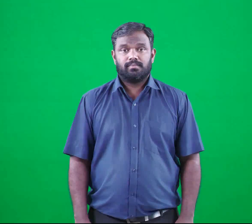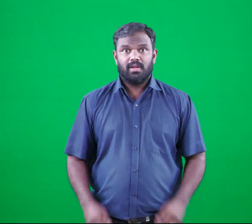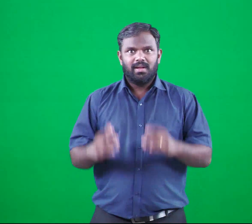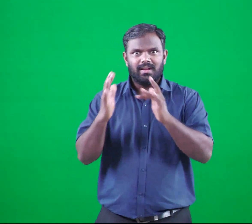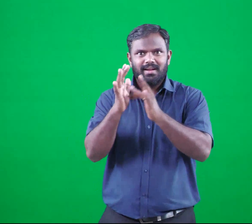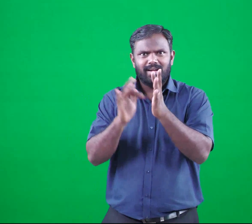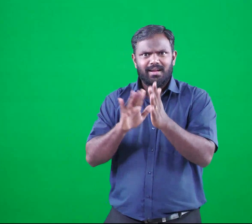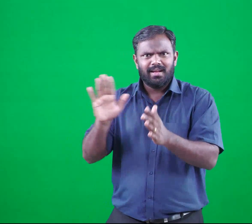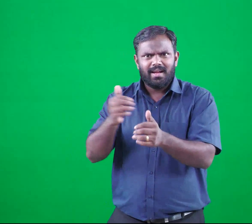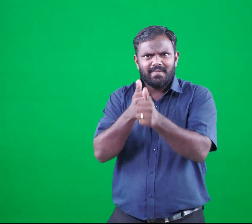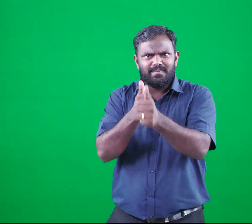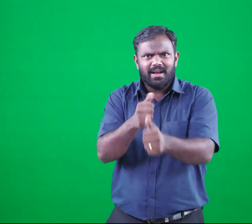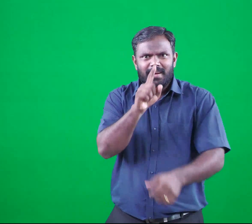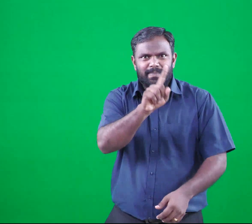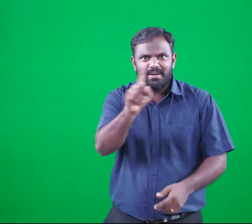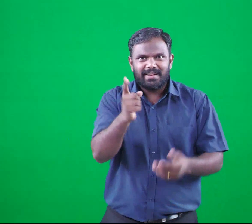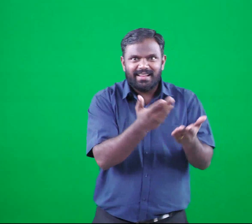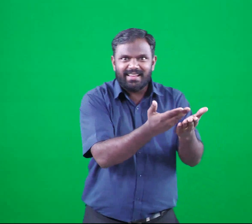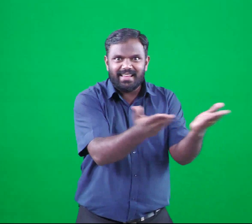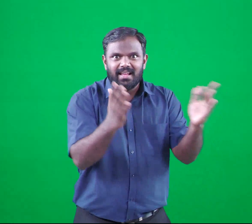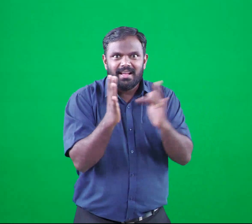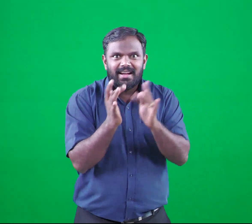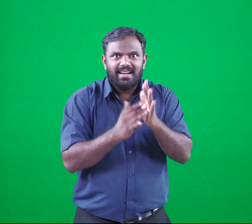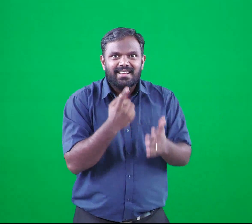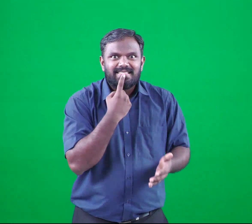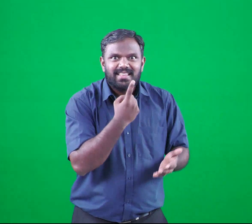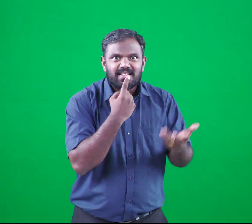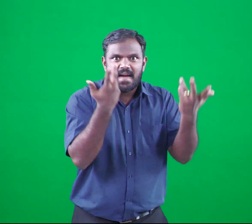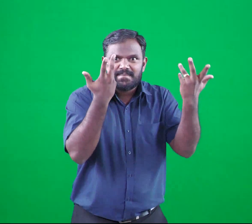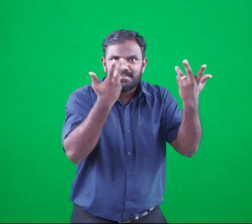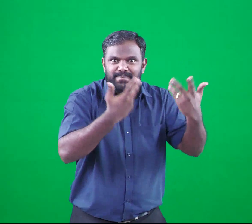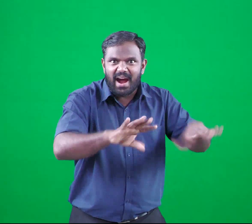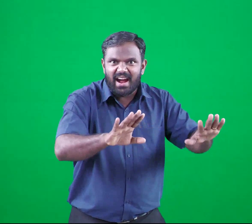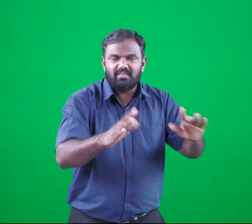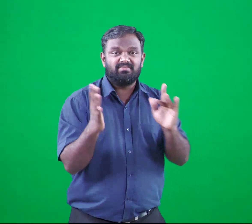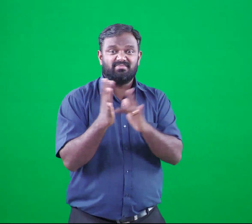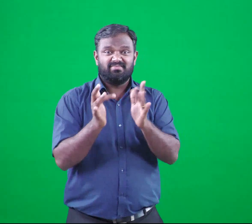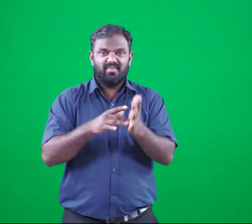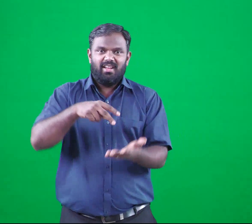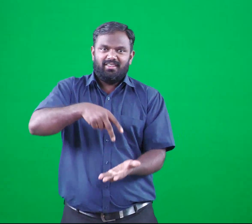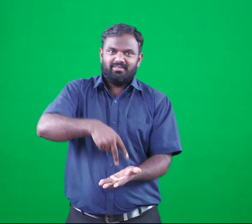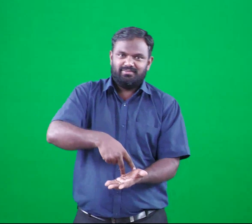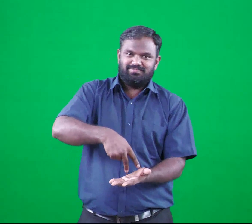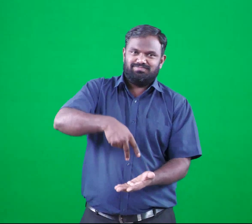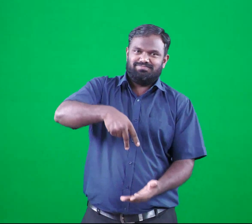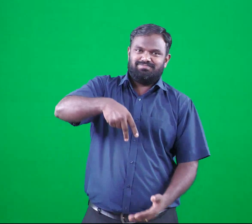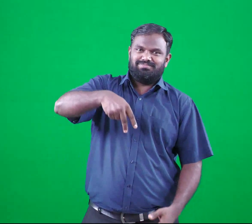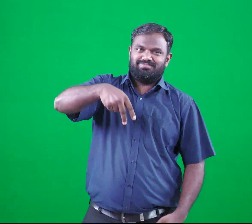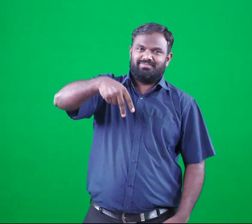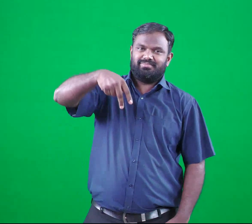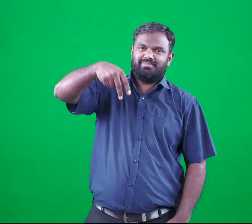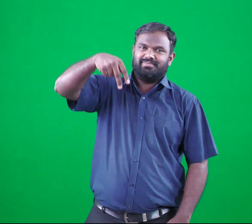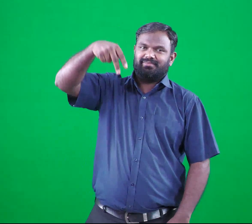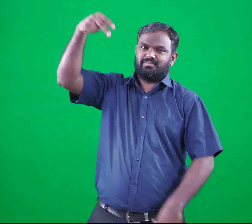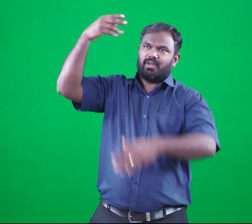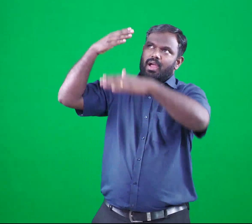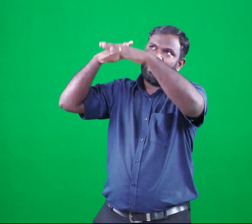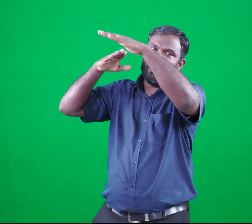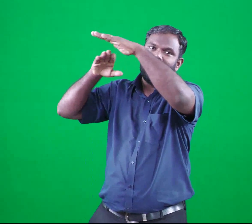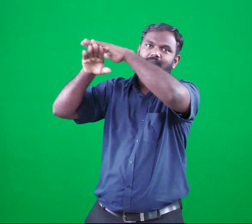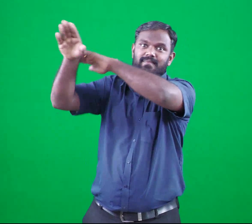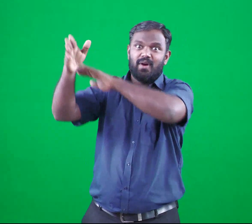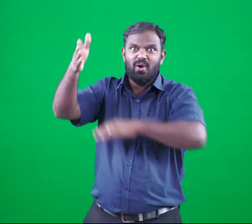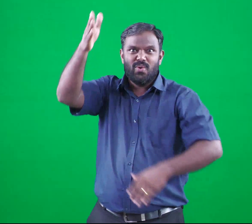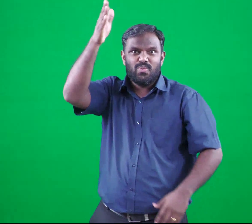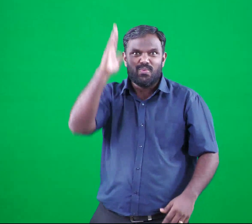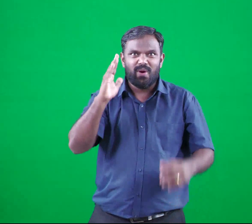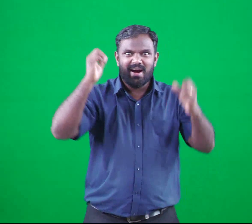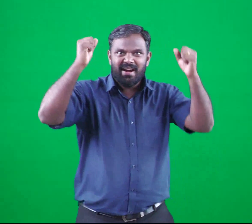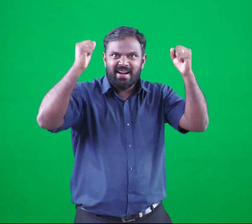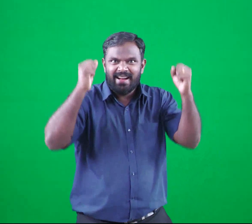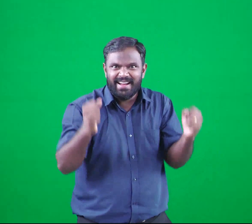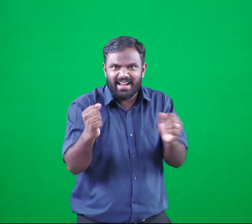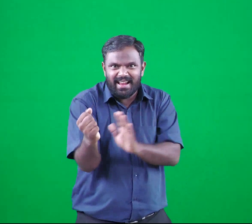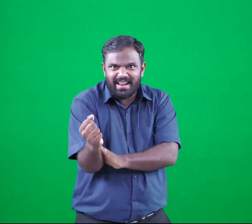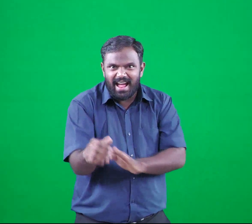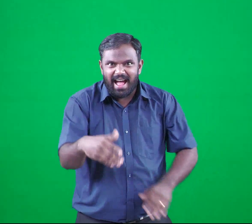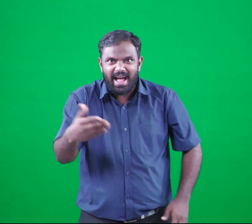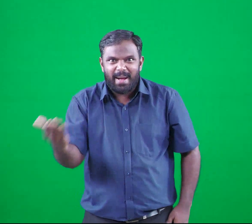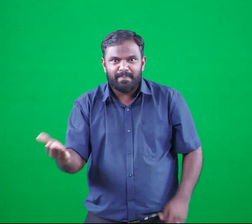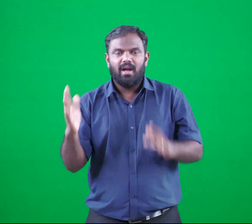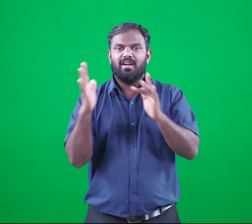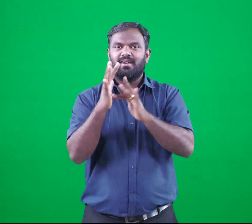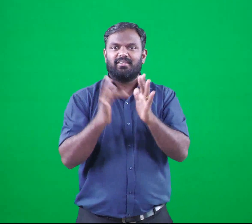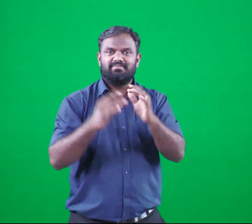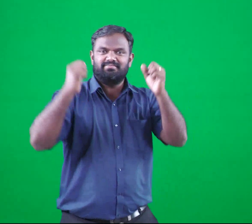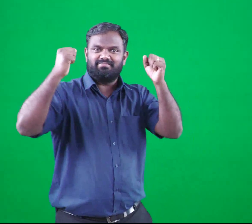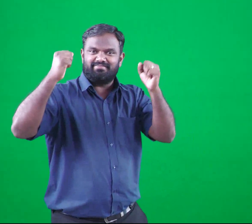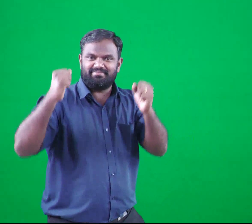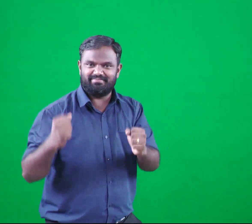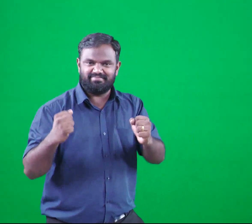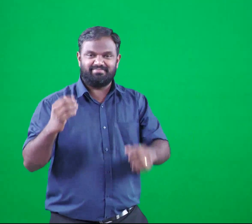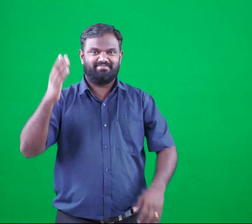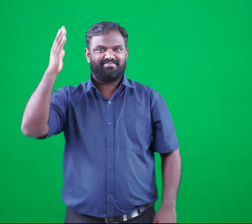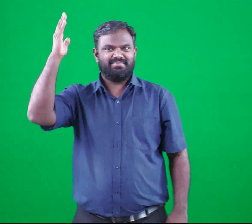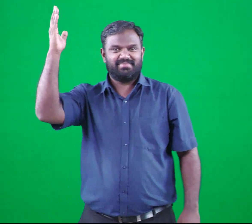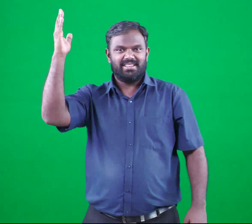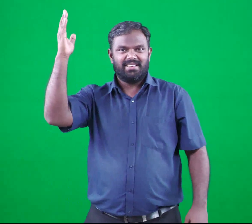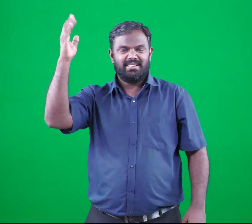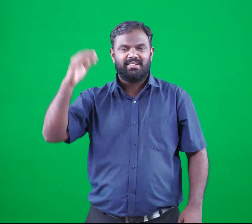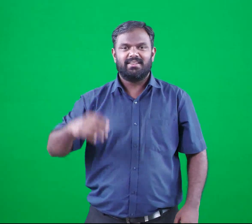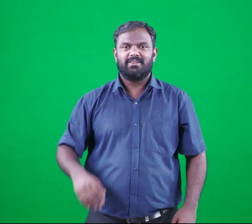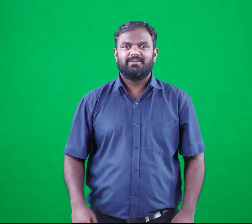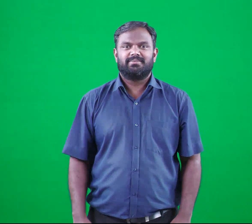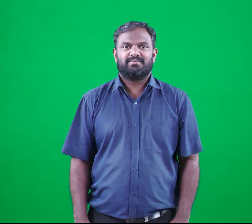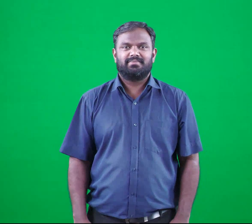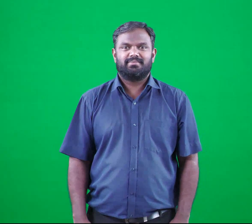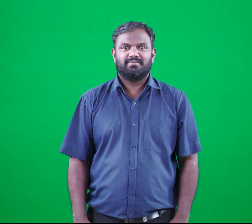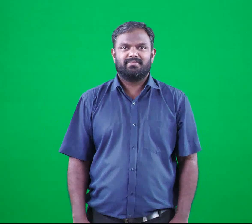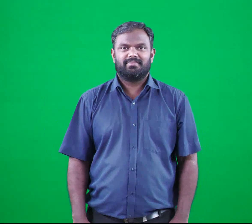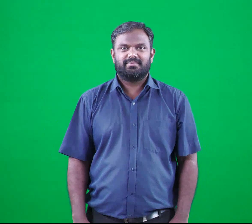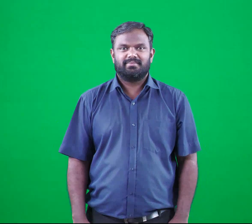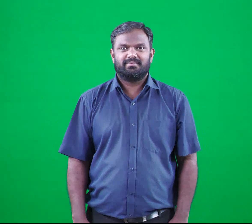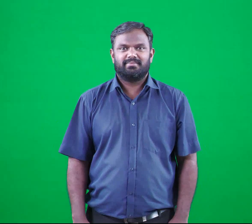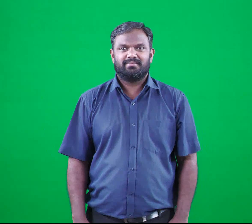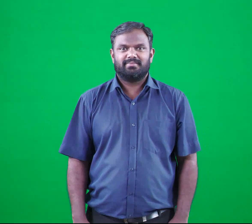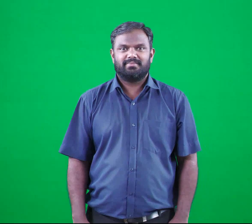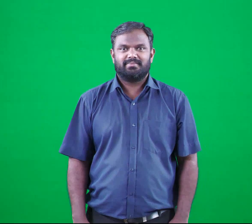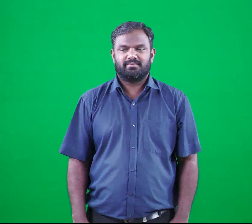After the Lord Jesus had spoken to them, He was taken up into heaven and sat down at the right hand of God.